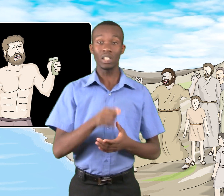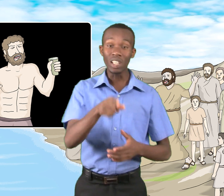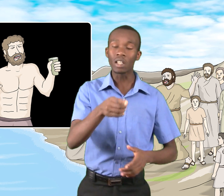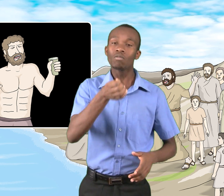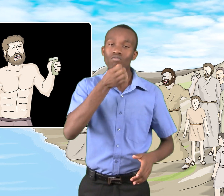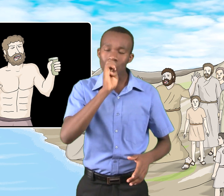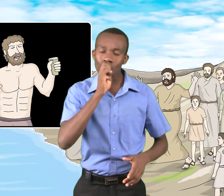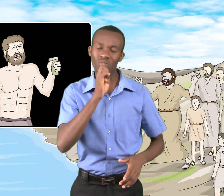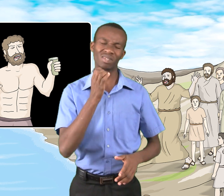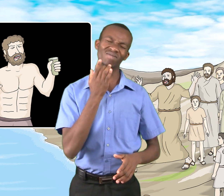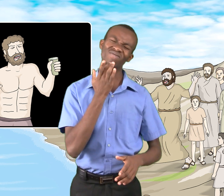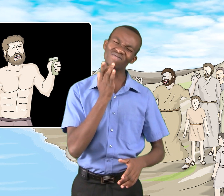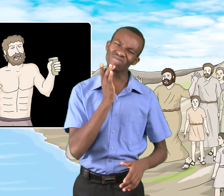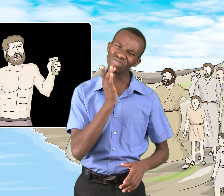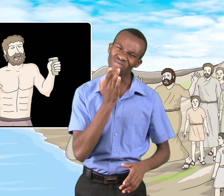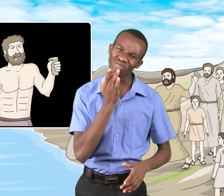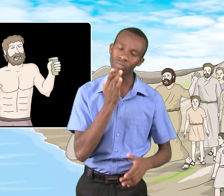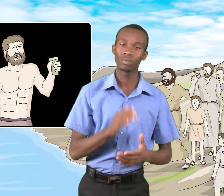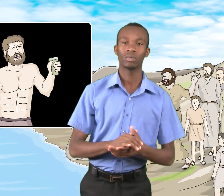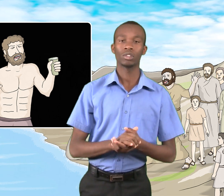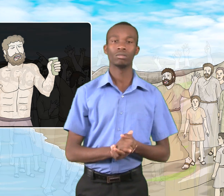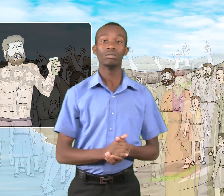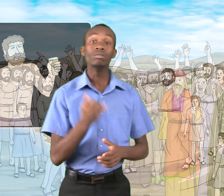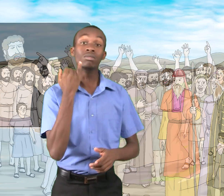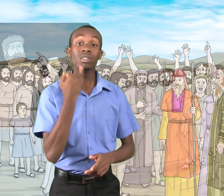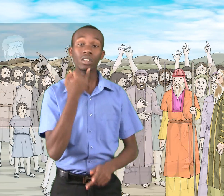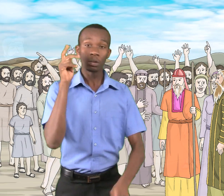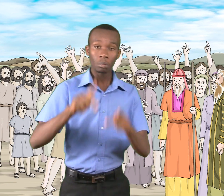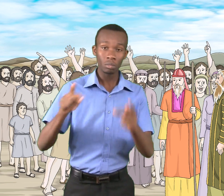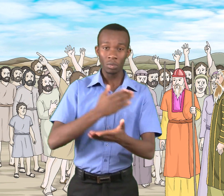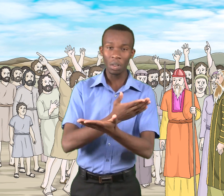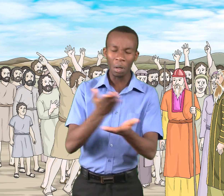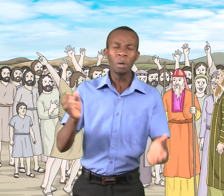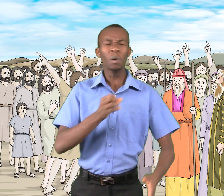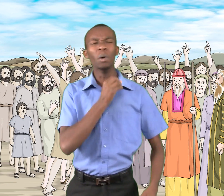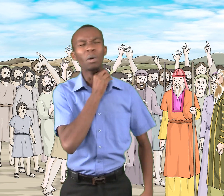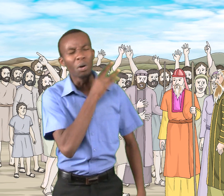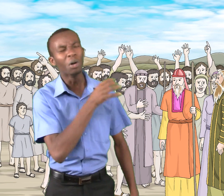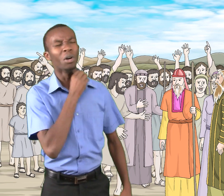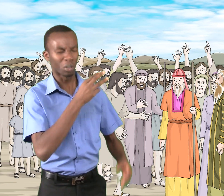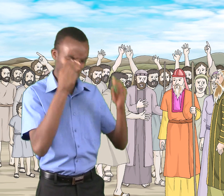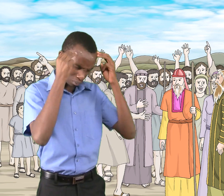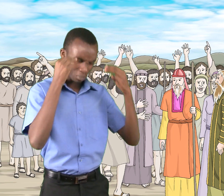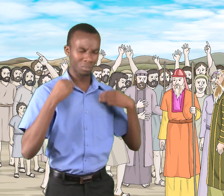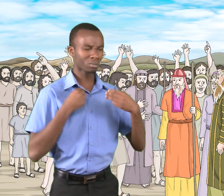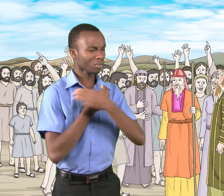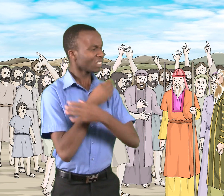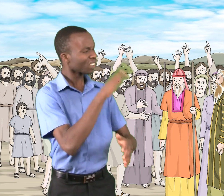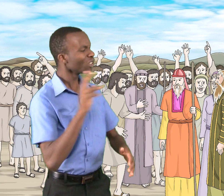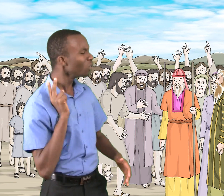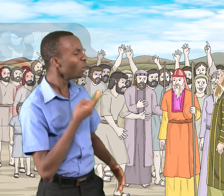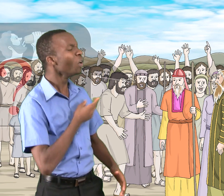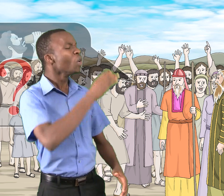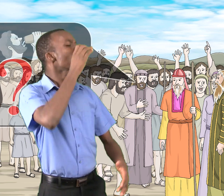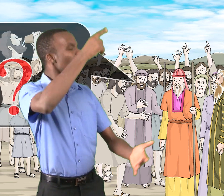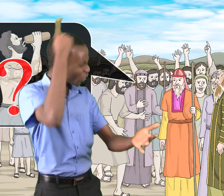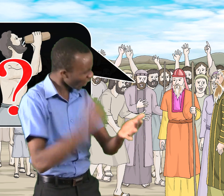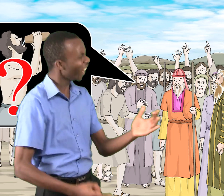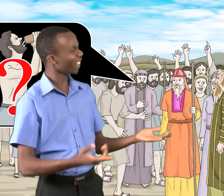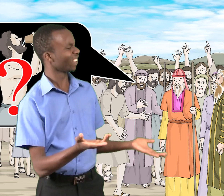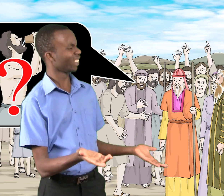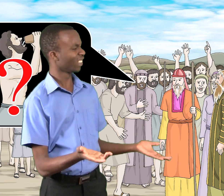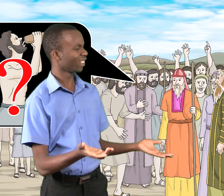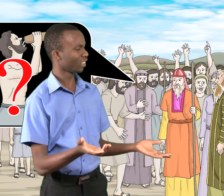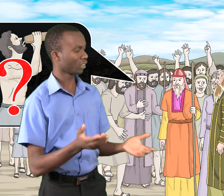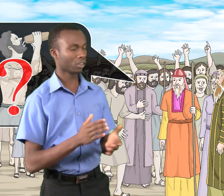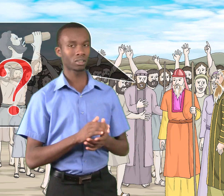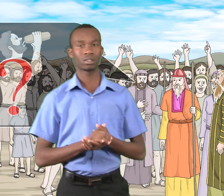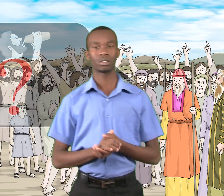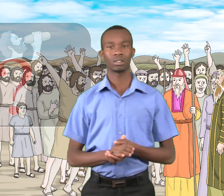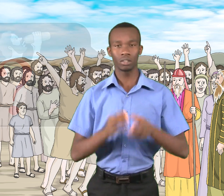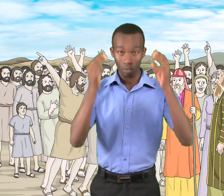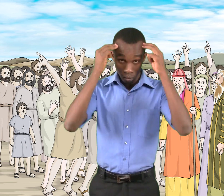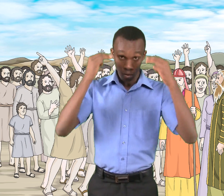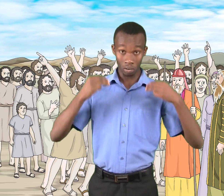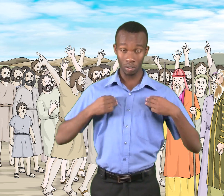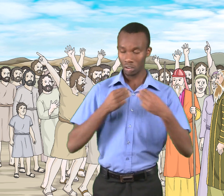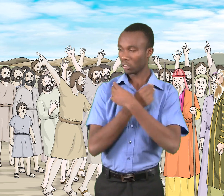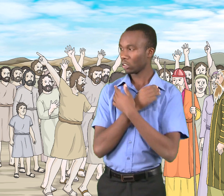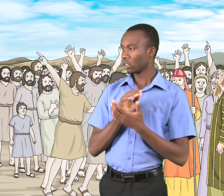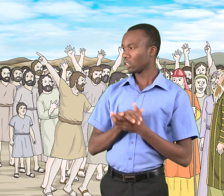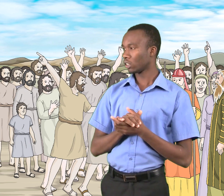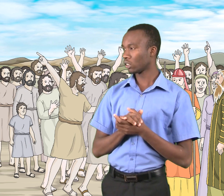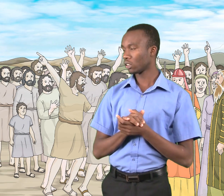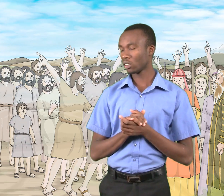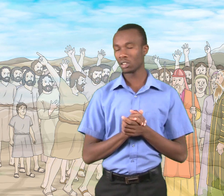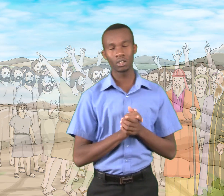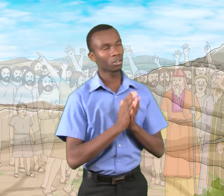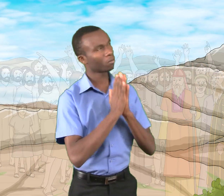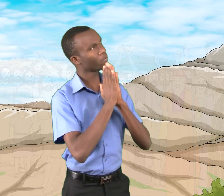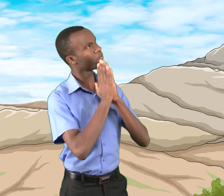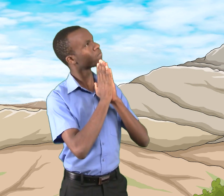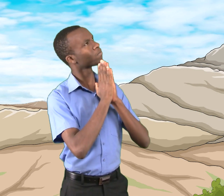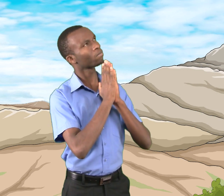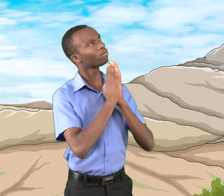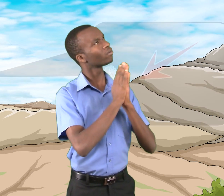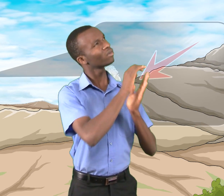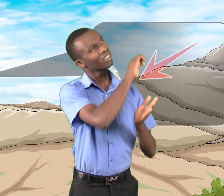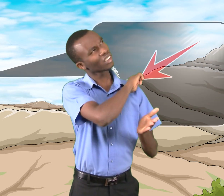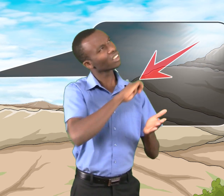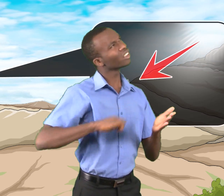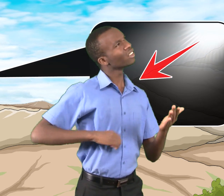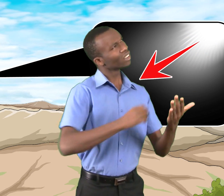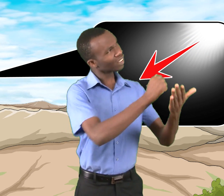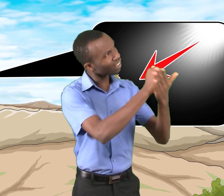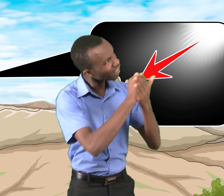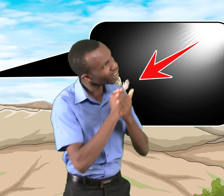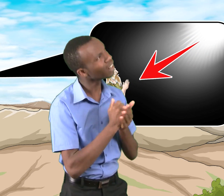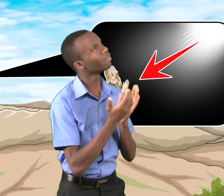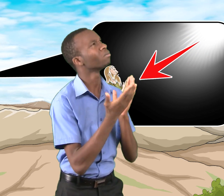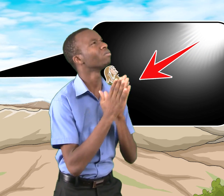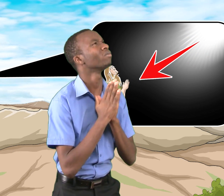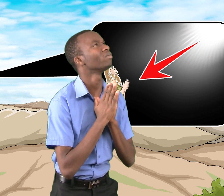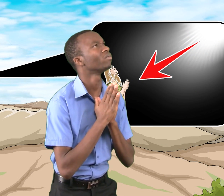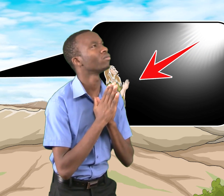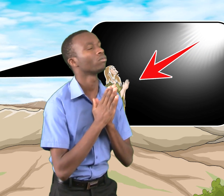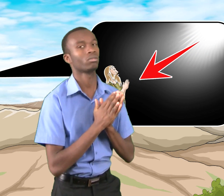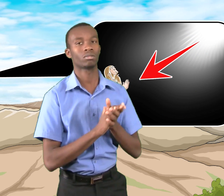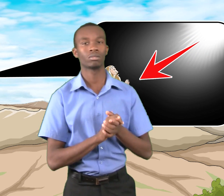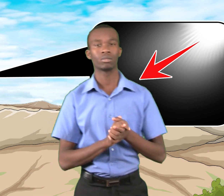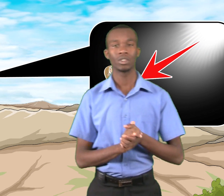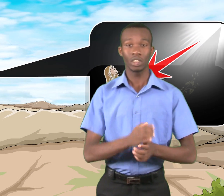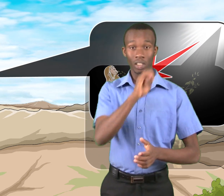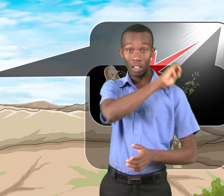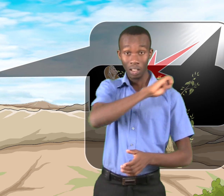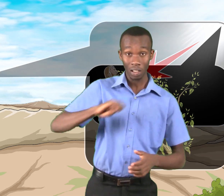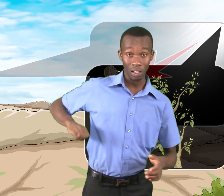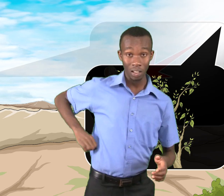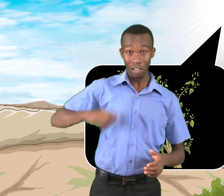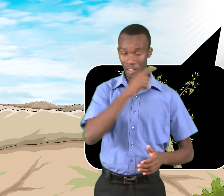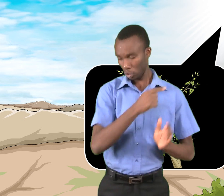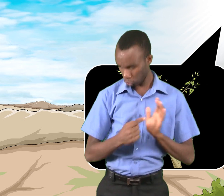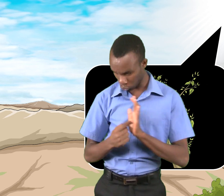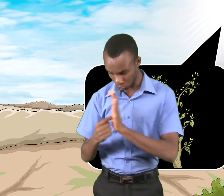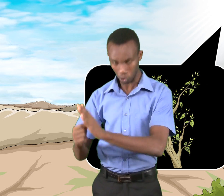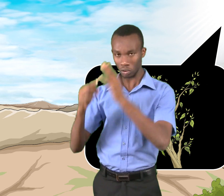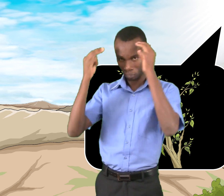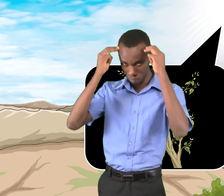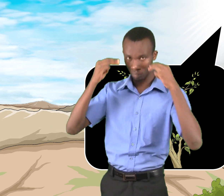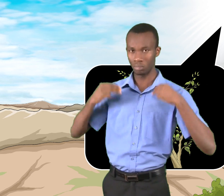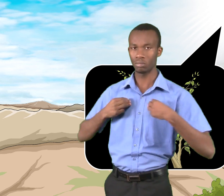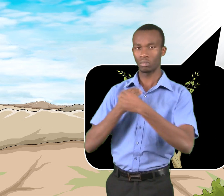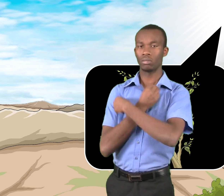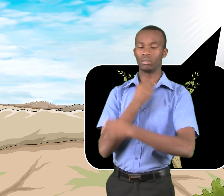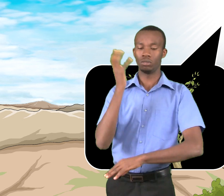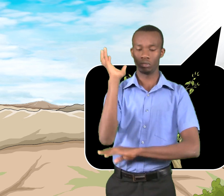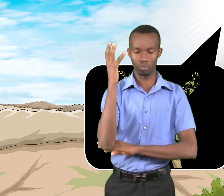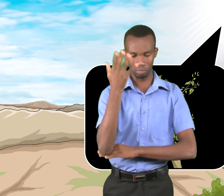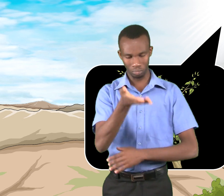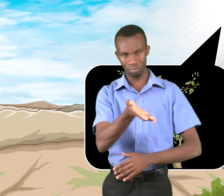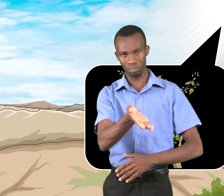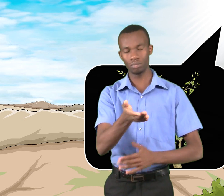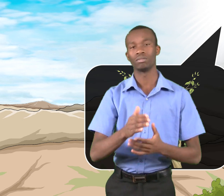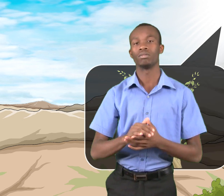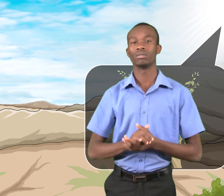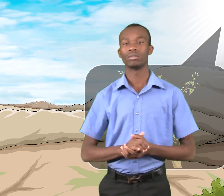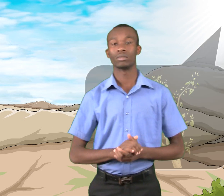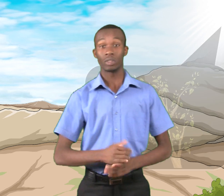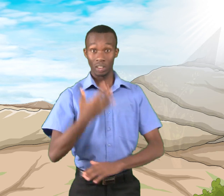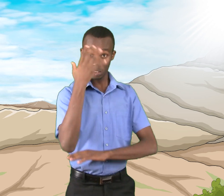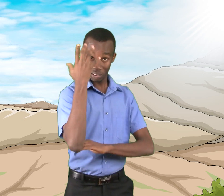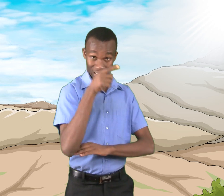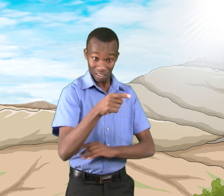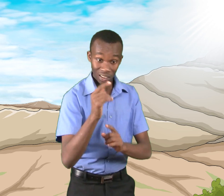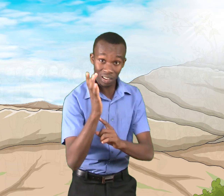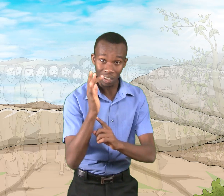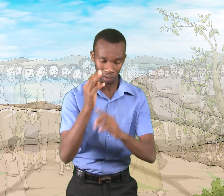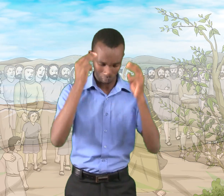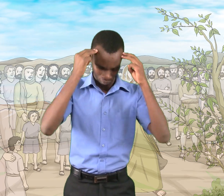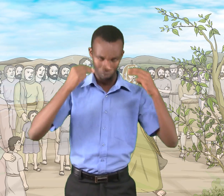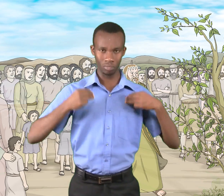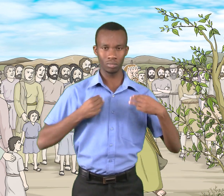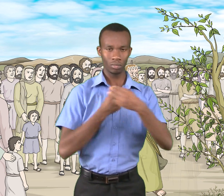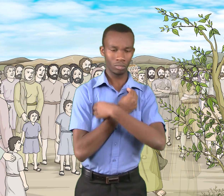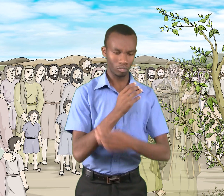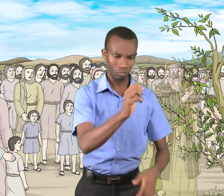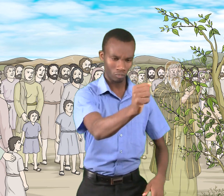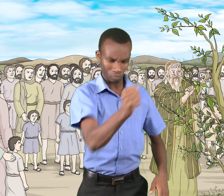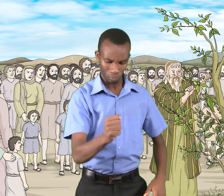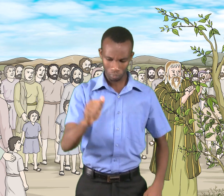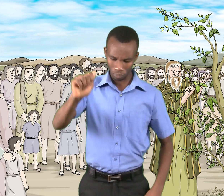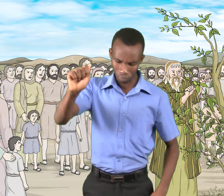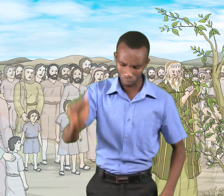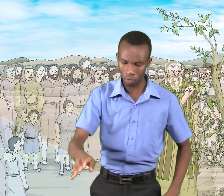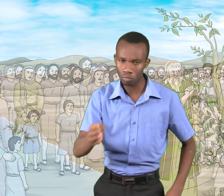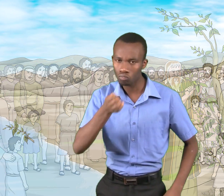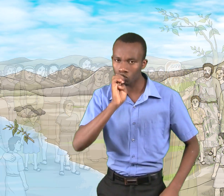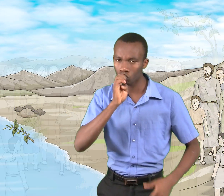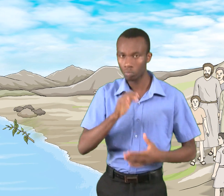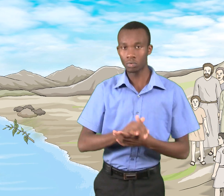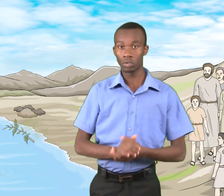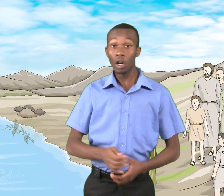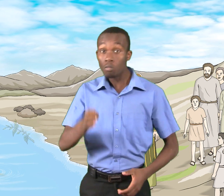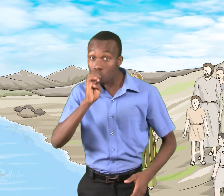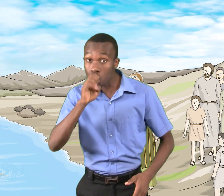(That is why it was named Marah.) So the people grumbled against Moses, saying, “What are we to drink?” And Moses cried out to the LORD, and the LORD showed him a log.